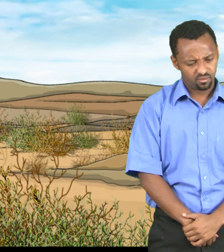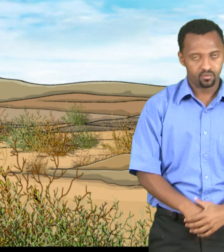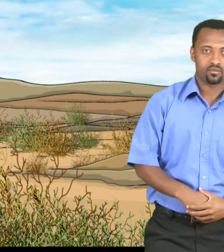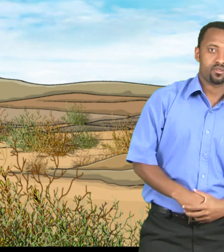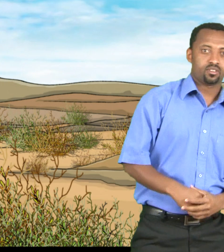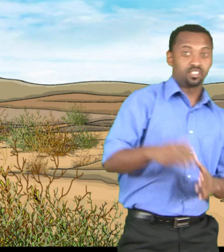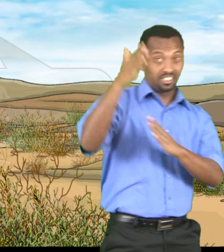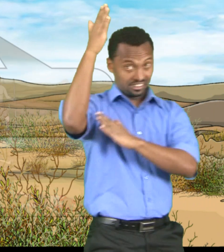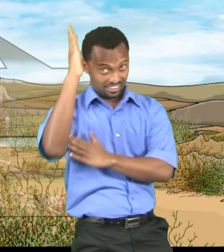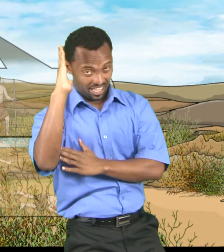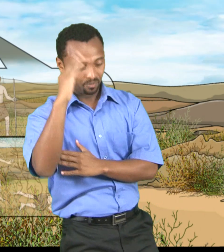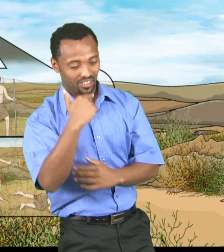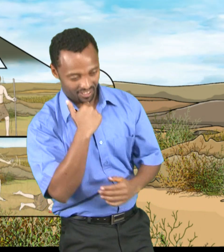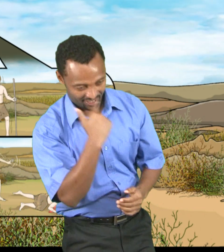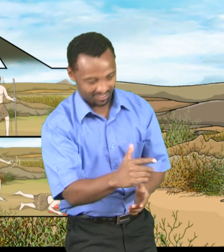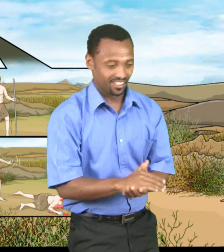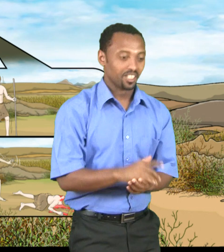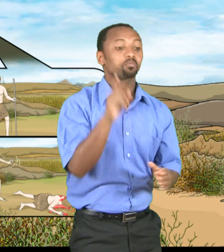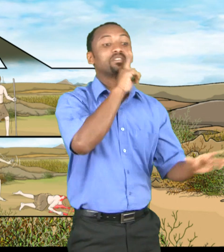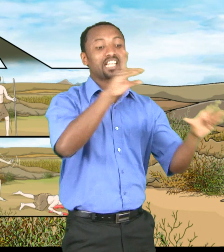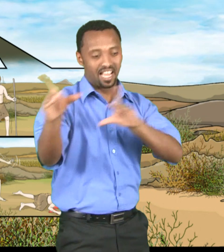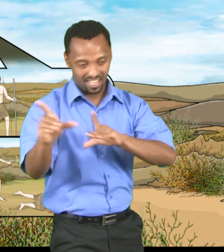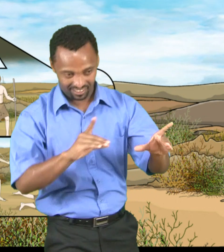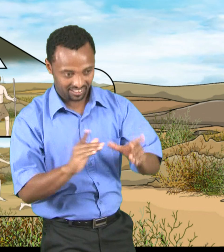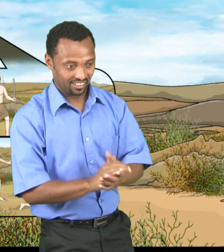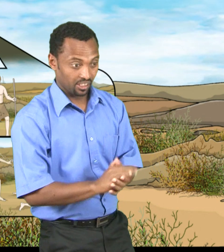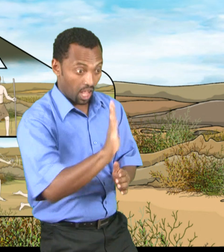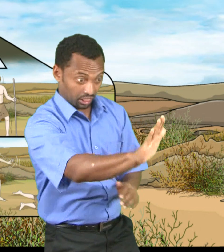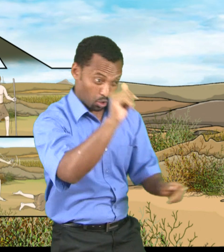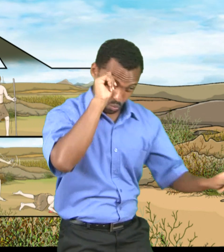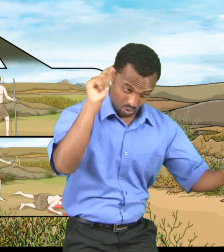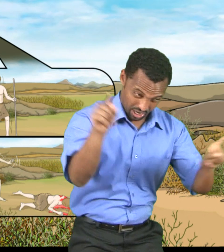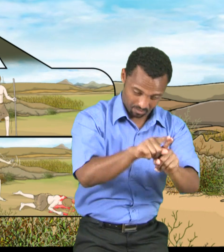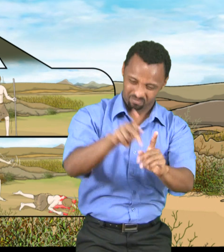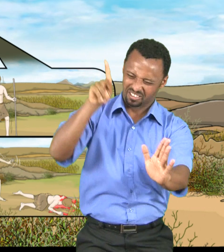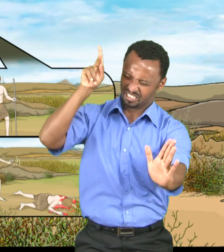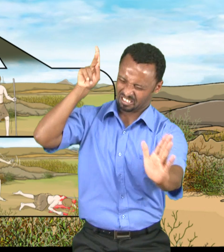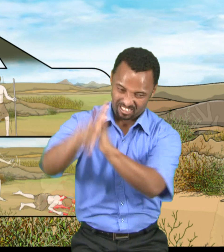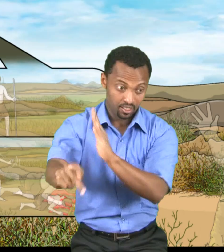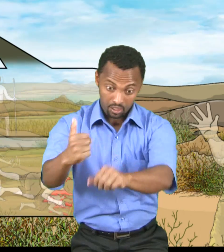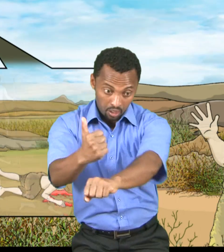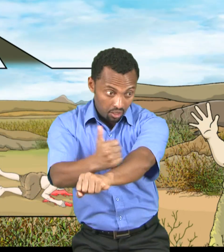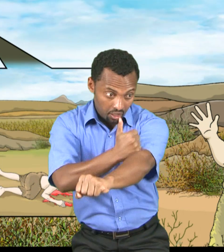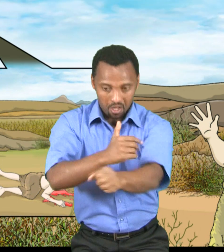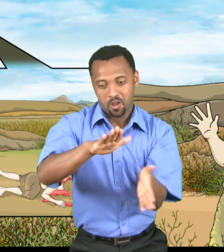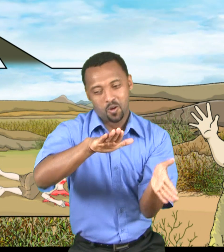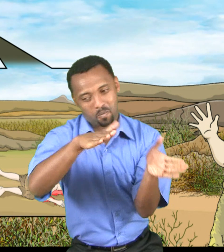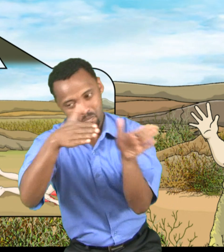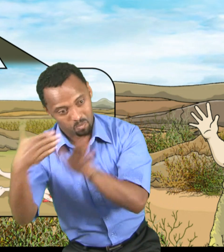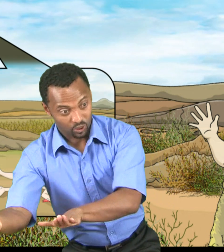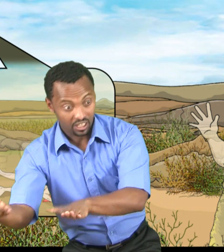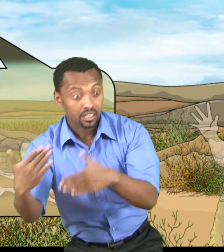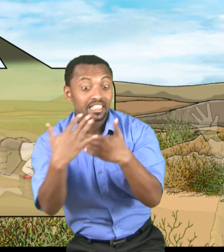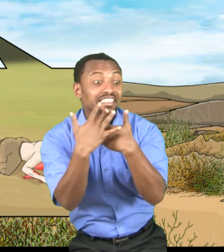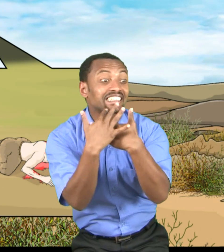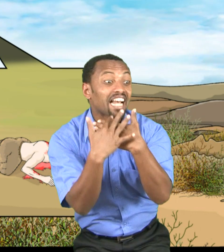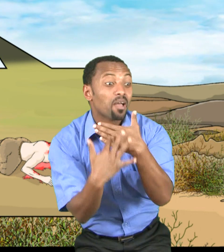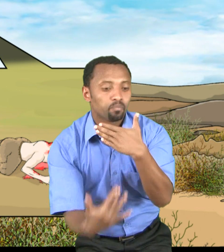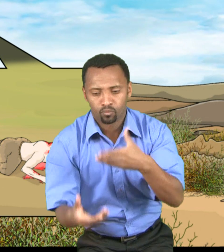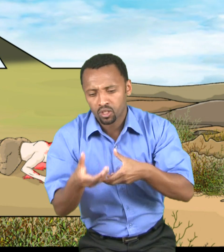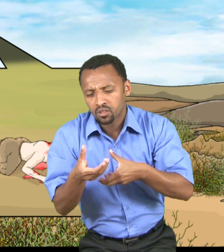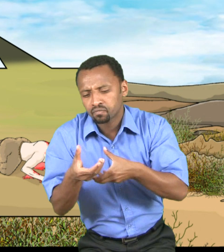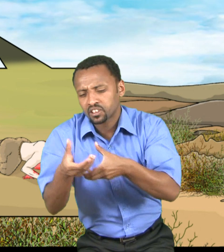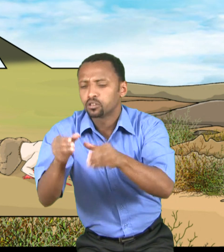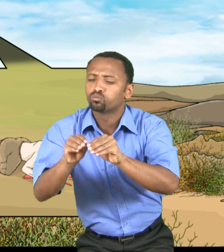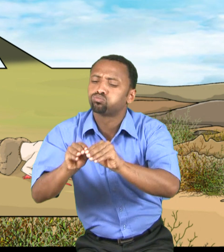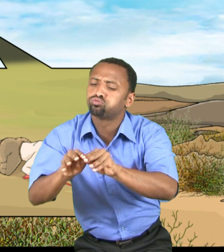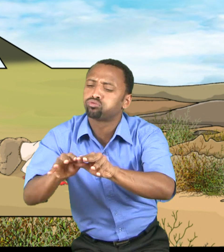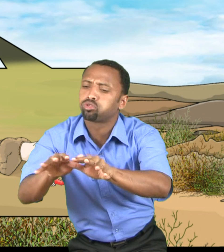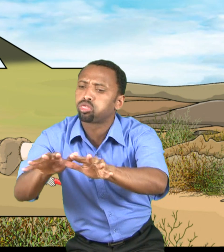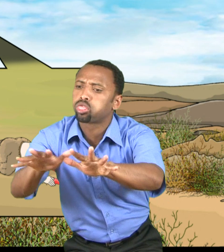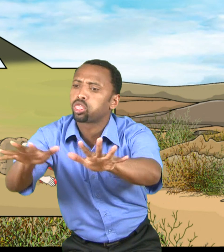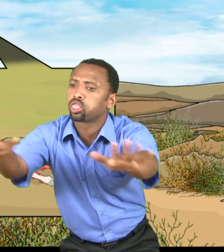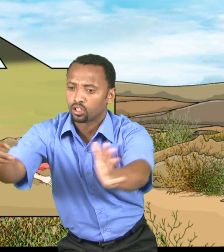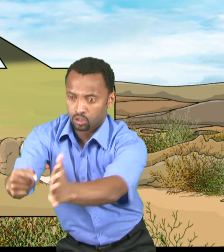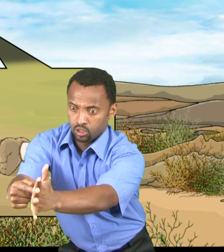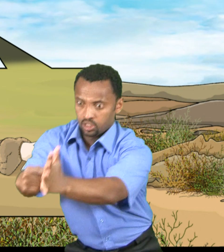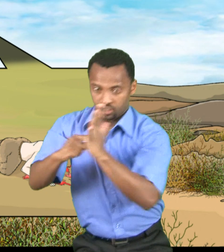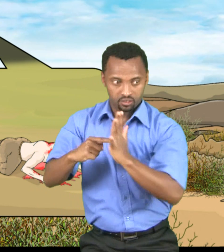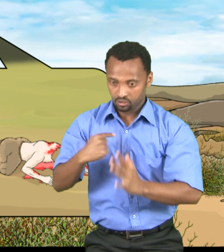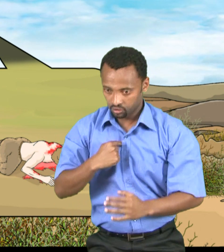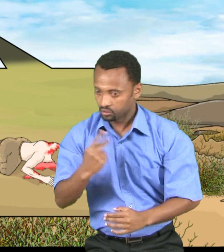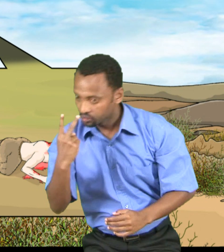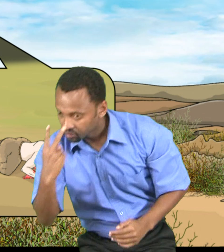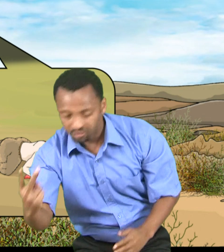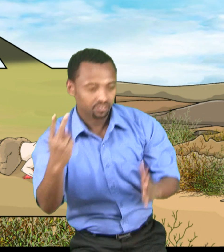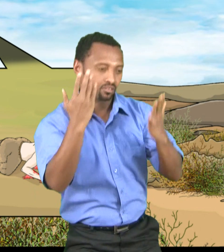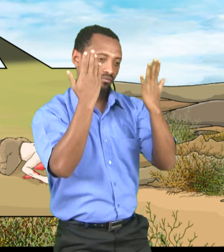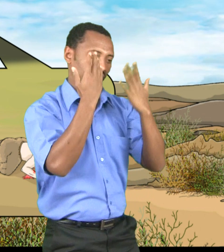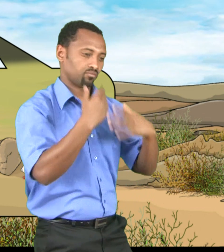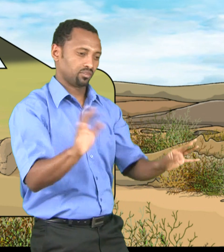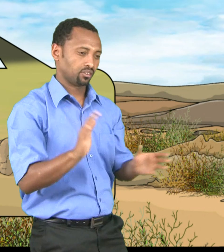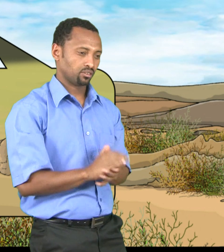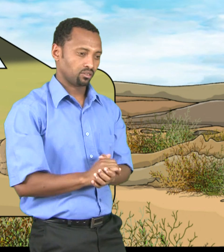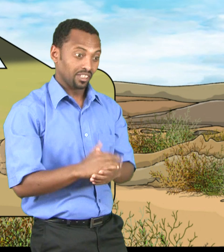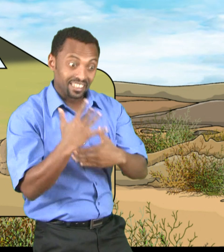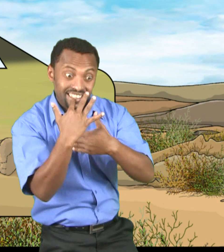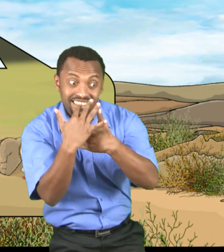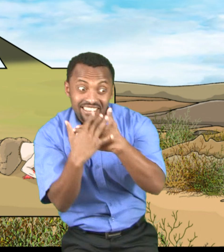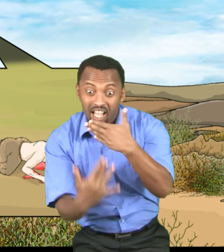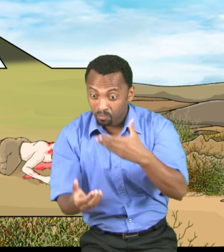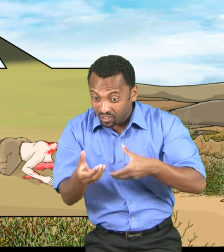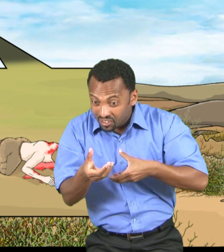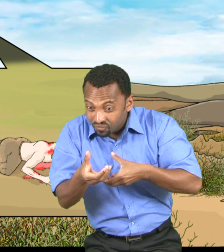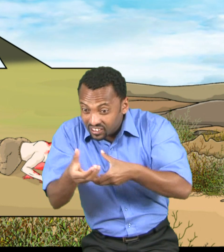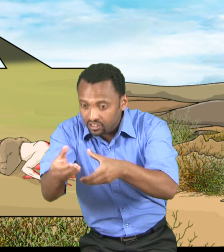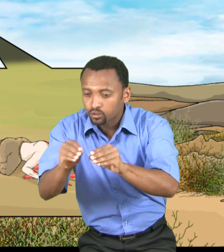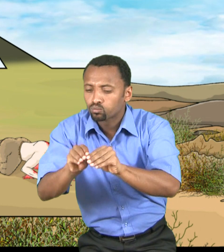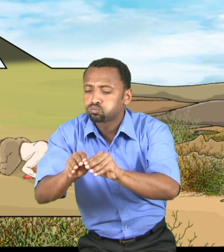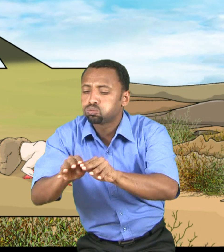“What have you done?” replied the LORD. “The voice of your brother’s blood cries out to Me from the ground.